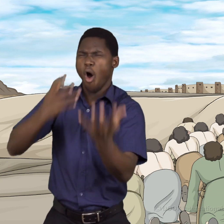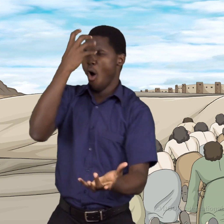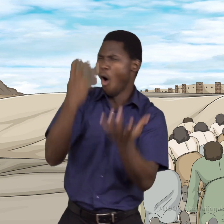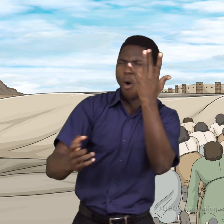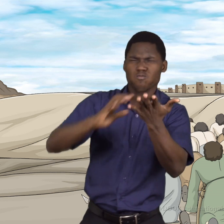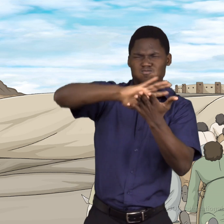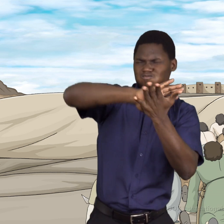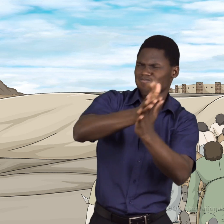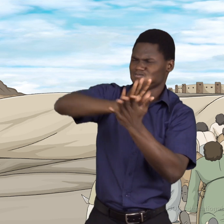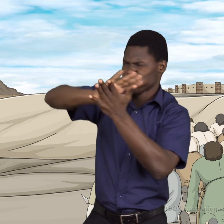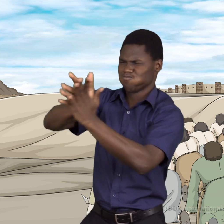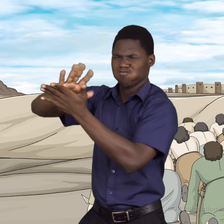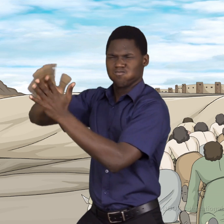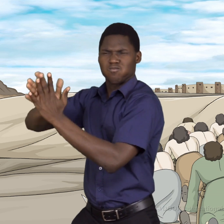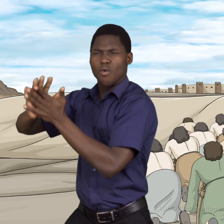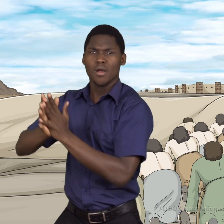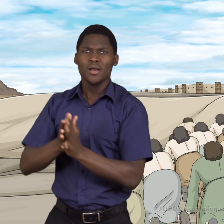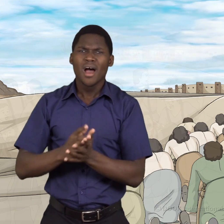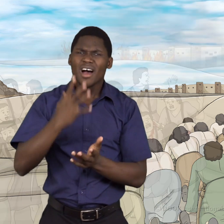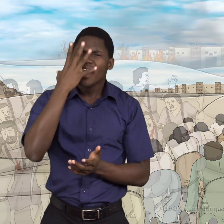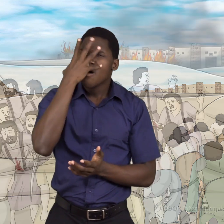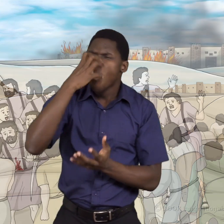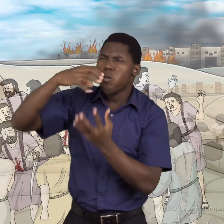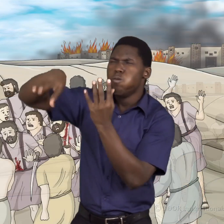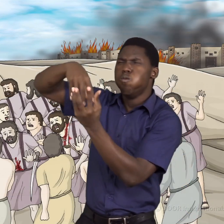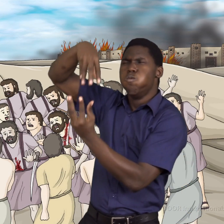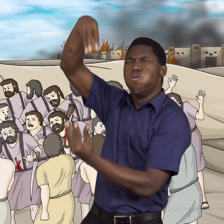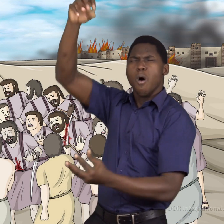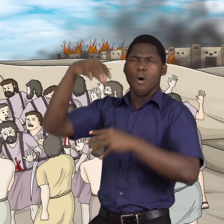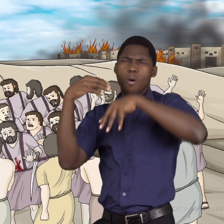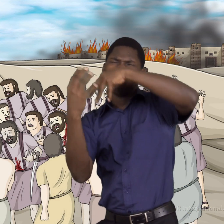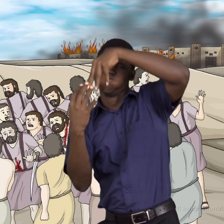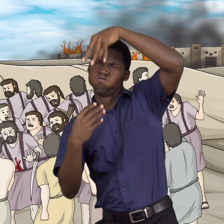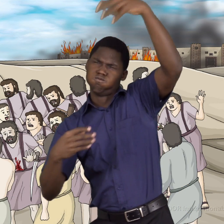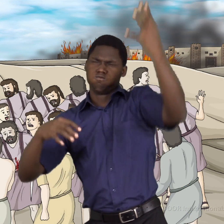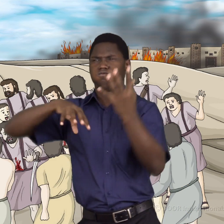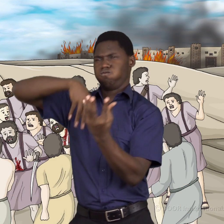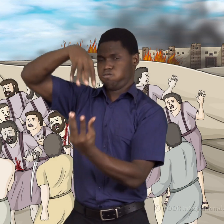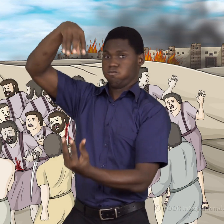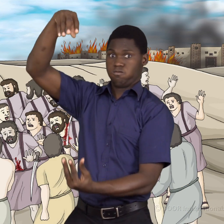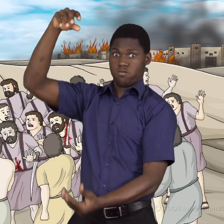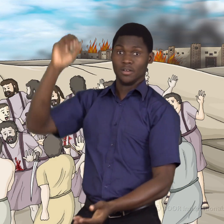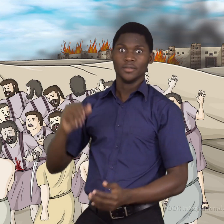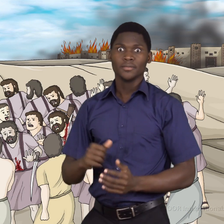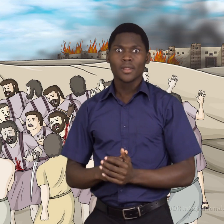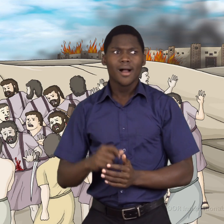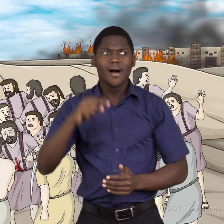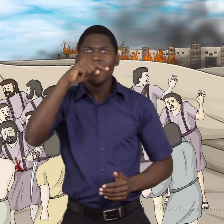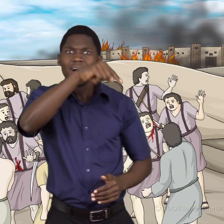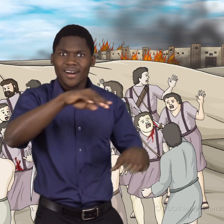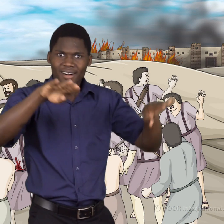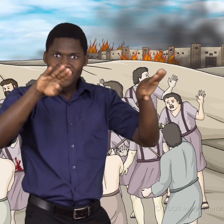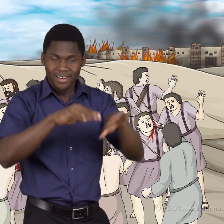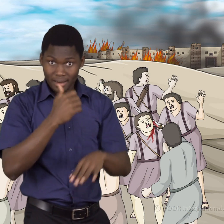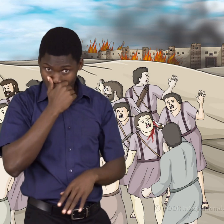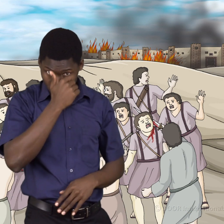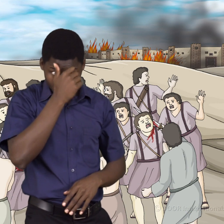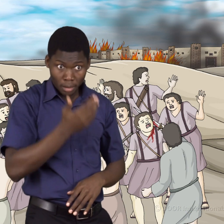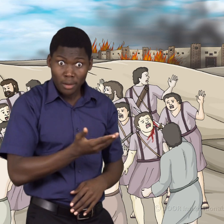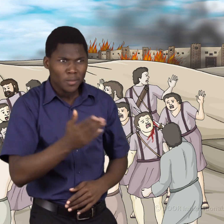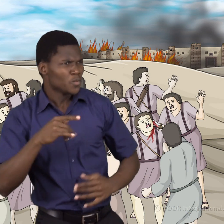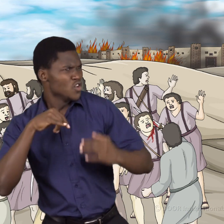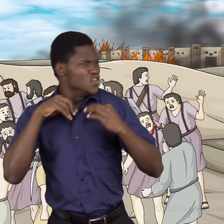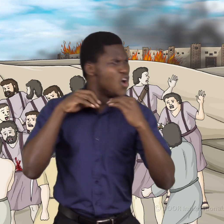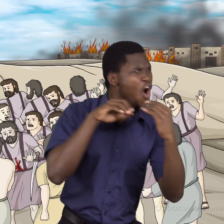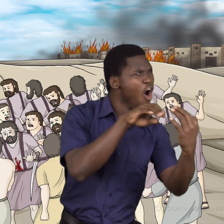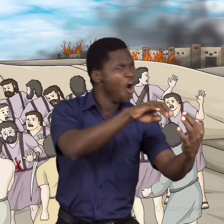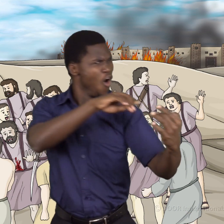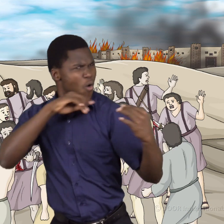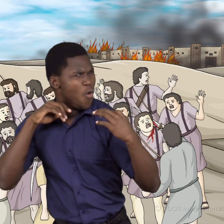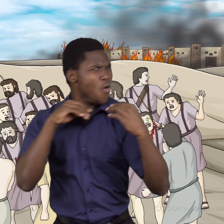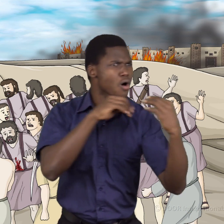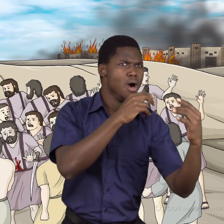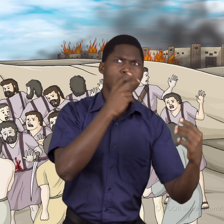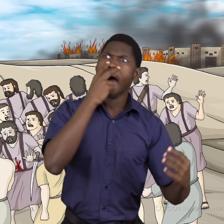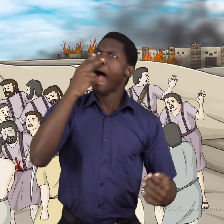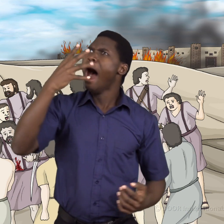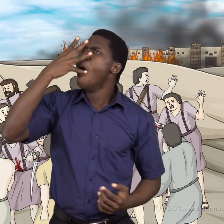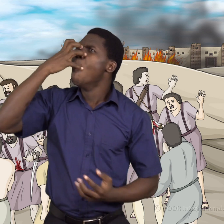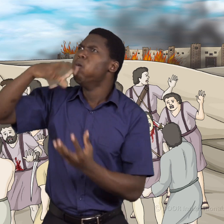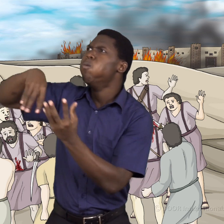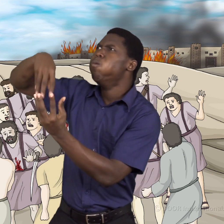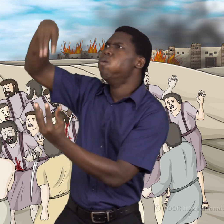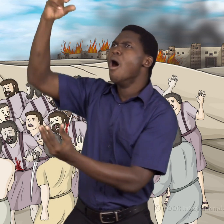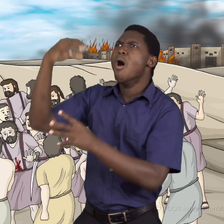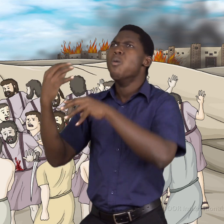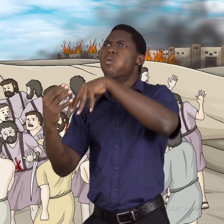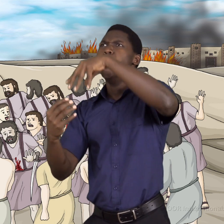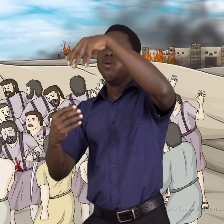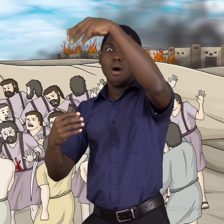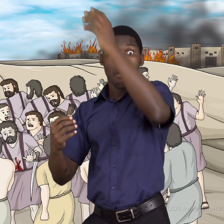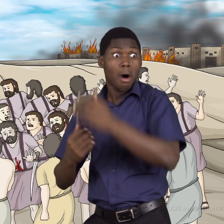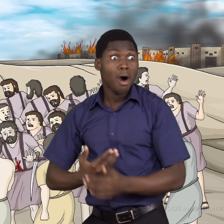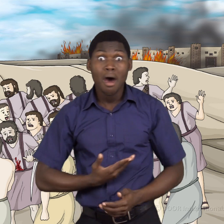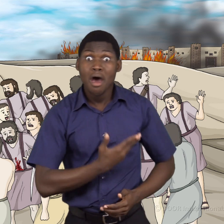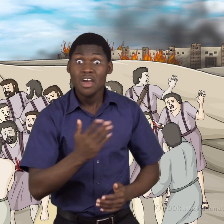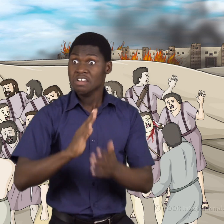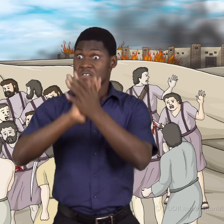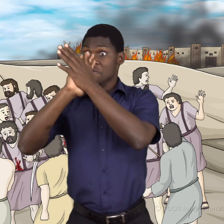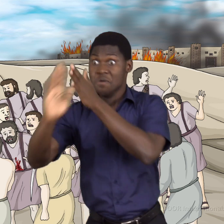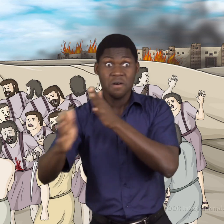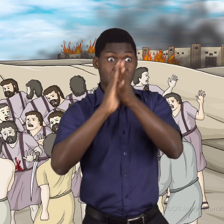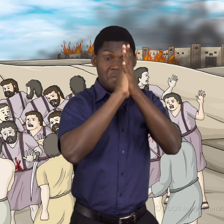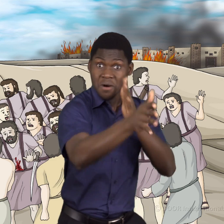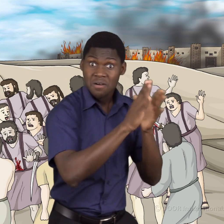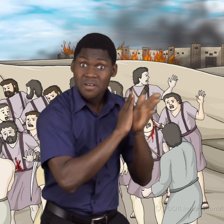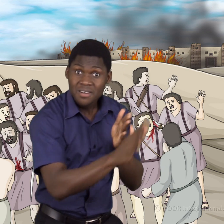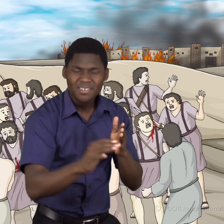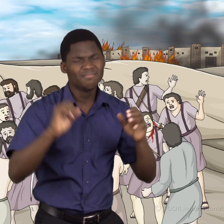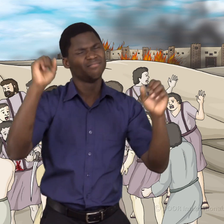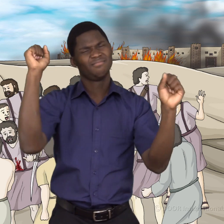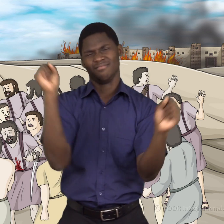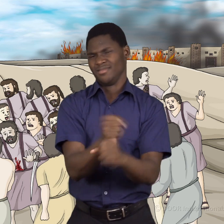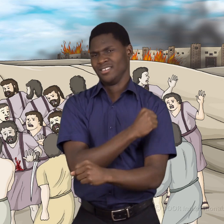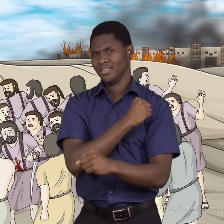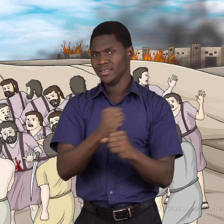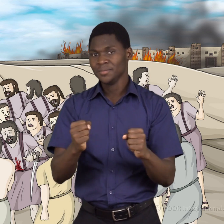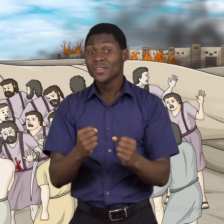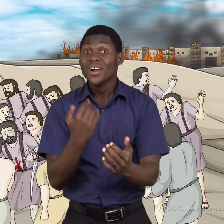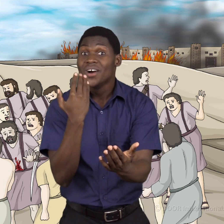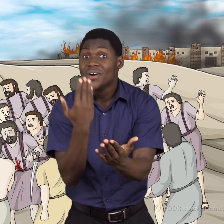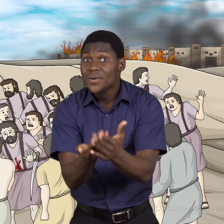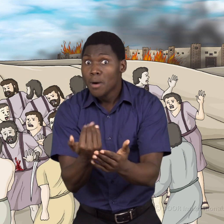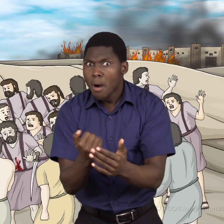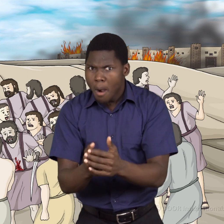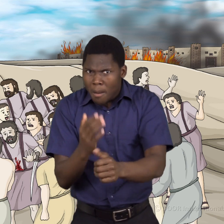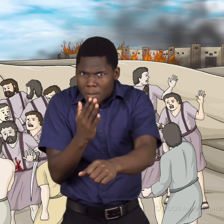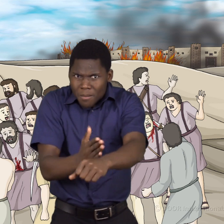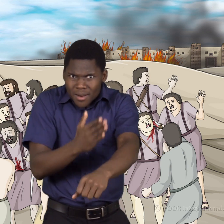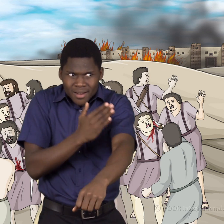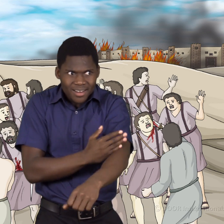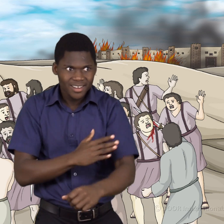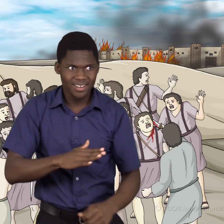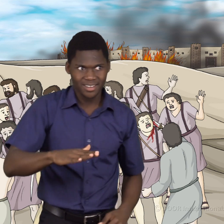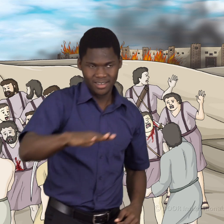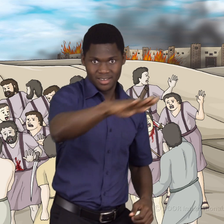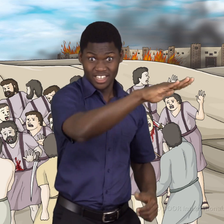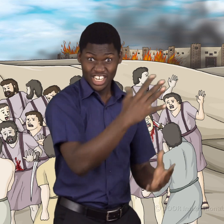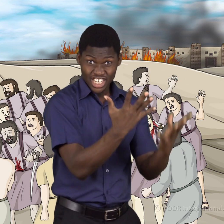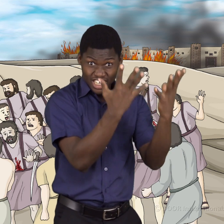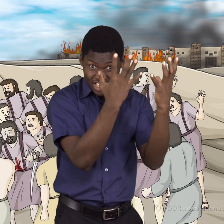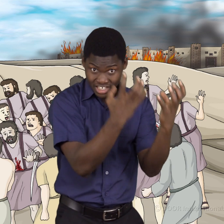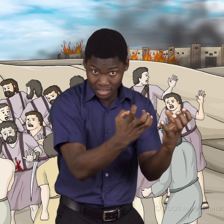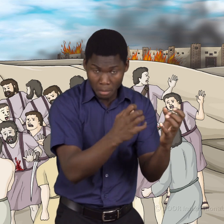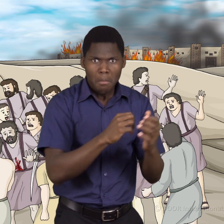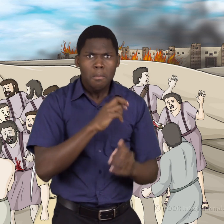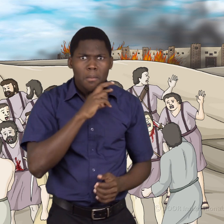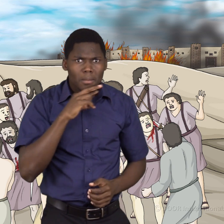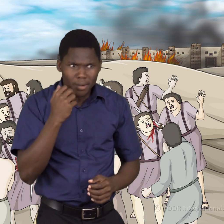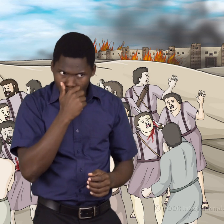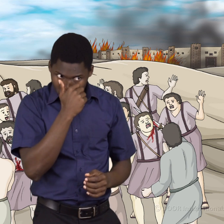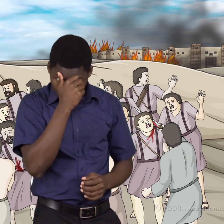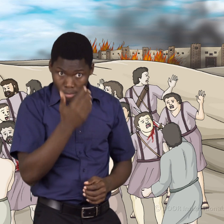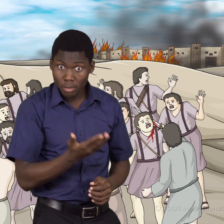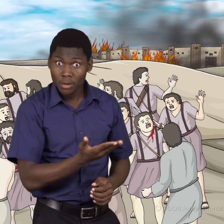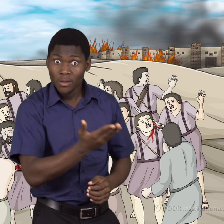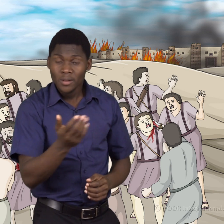When the men of Ai turned and looked back, the smoke of the city was rising into the sky.